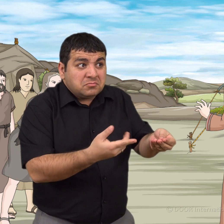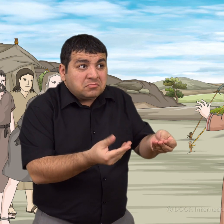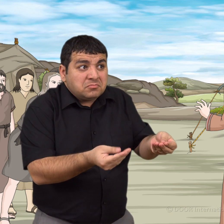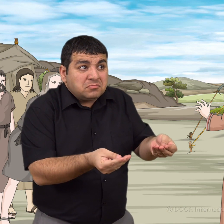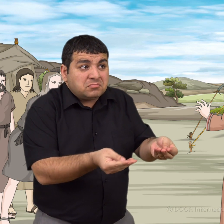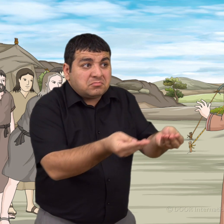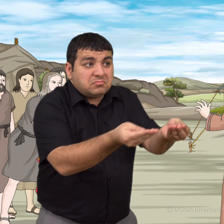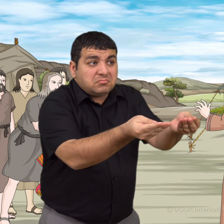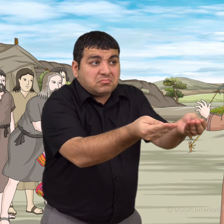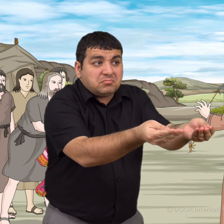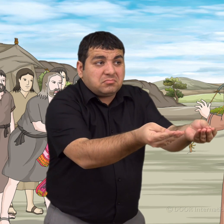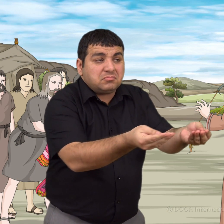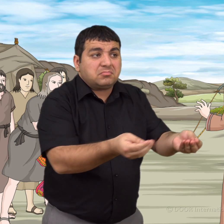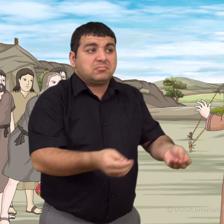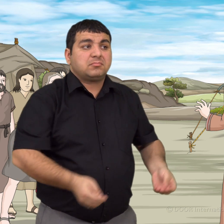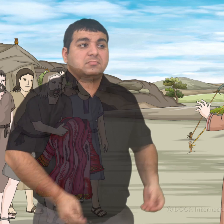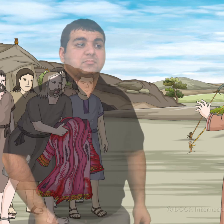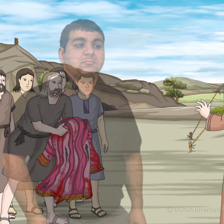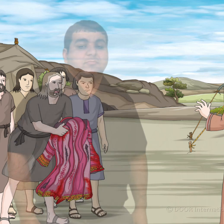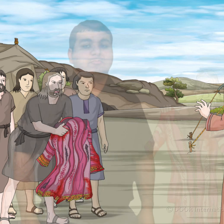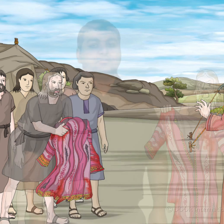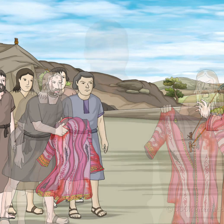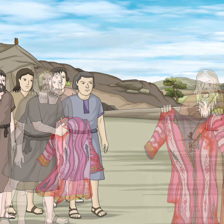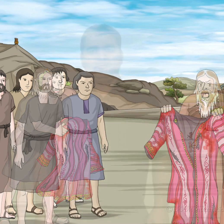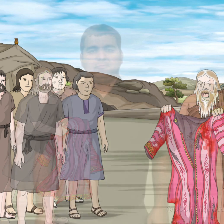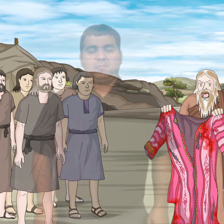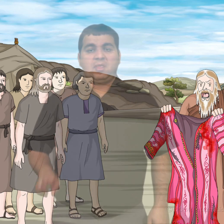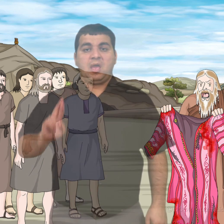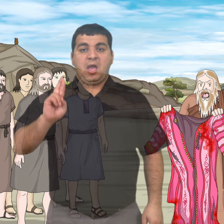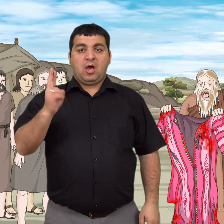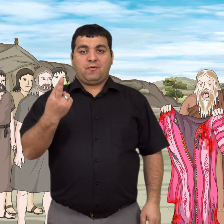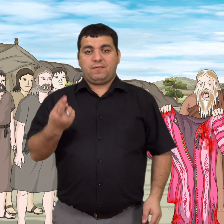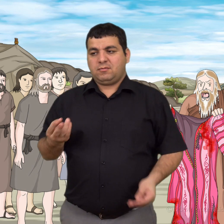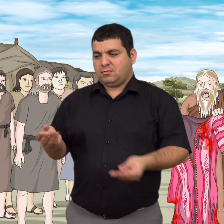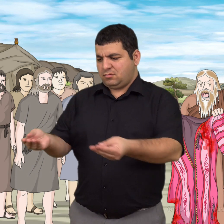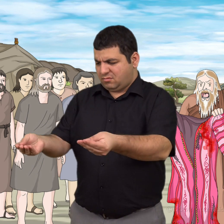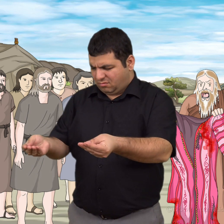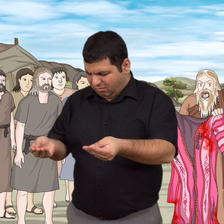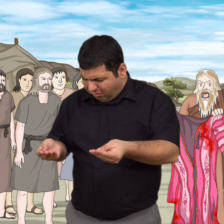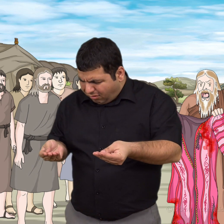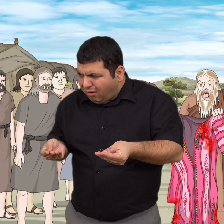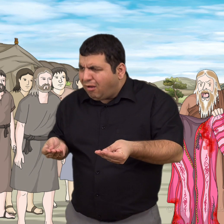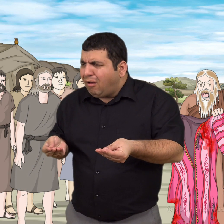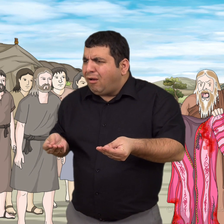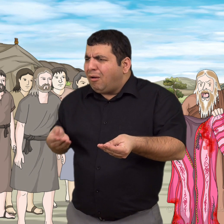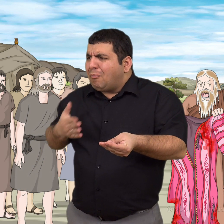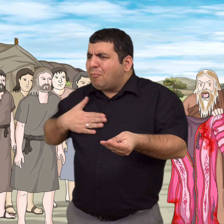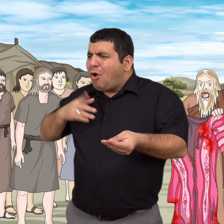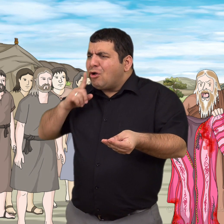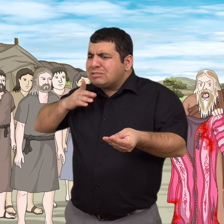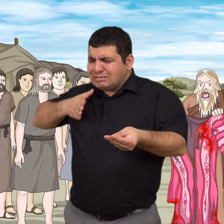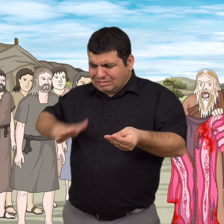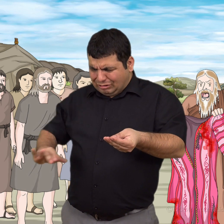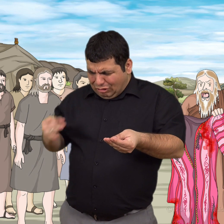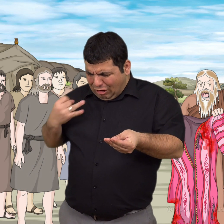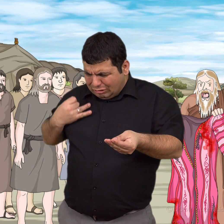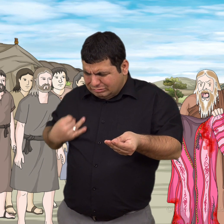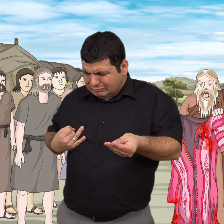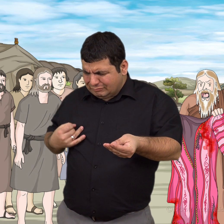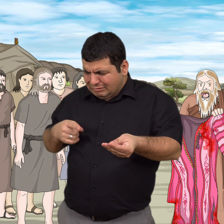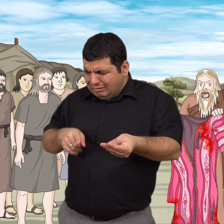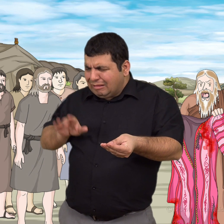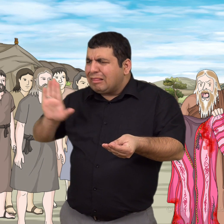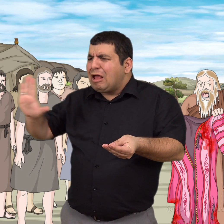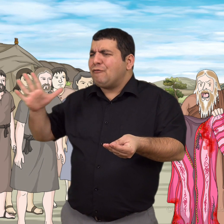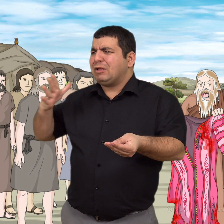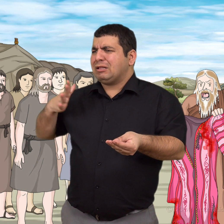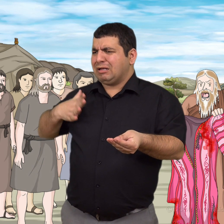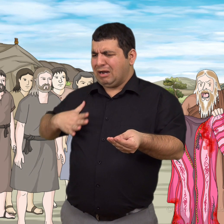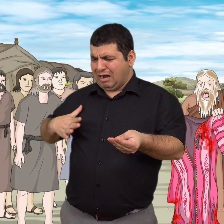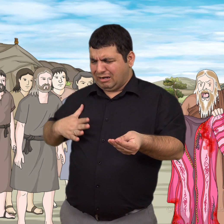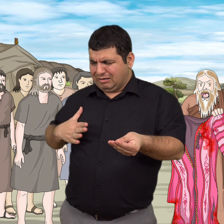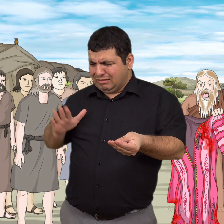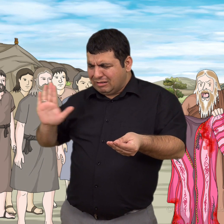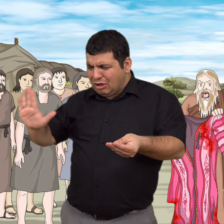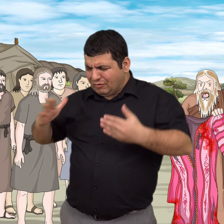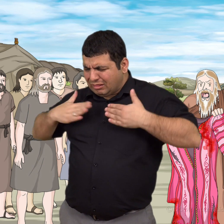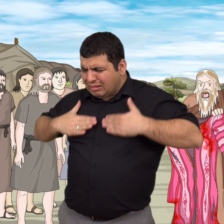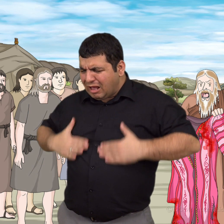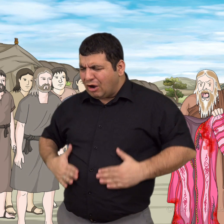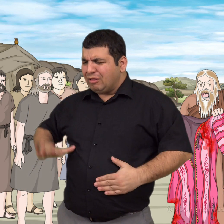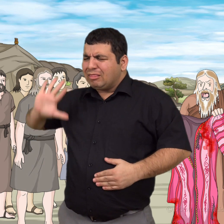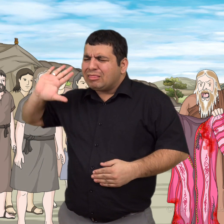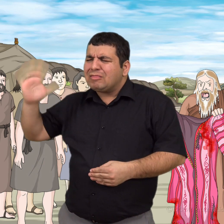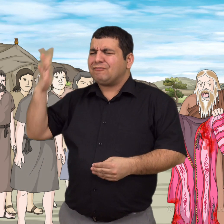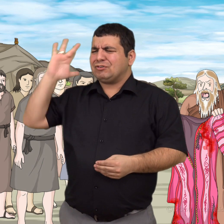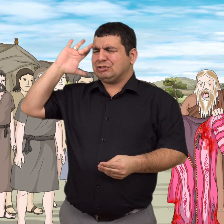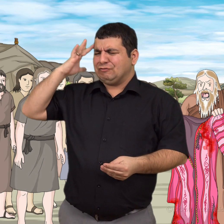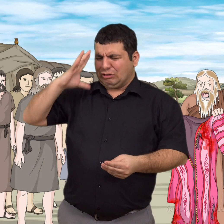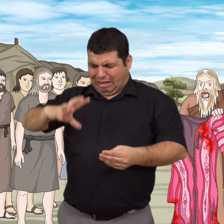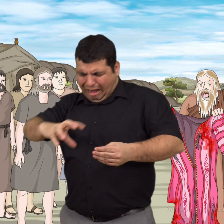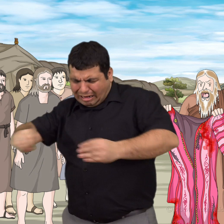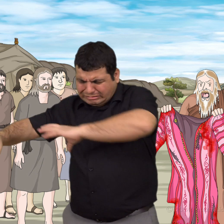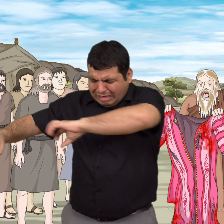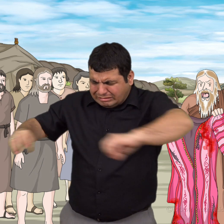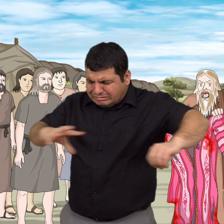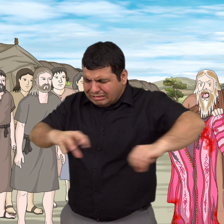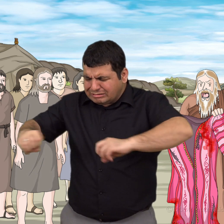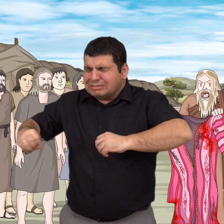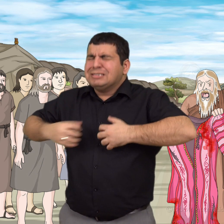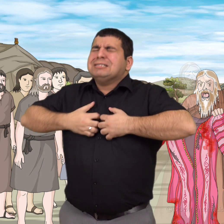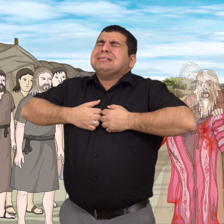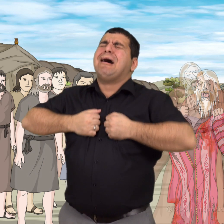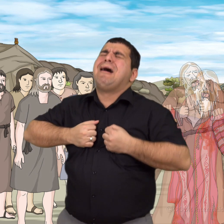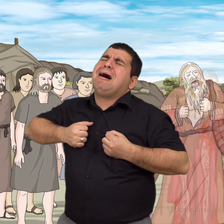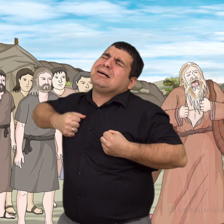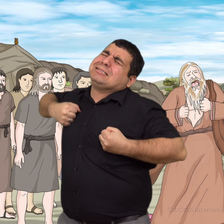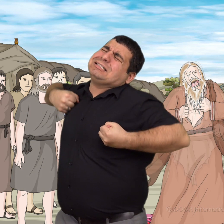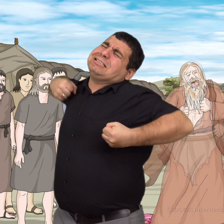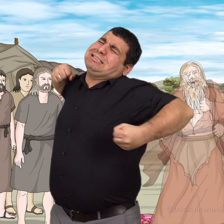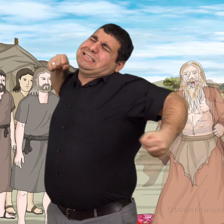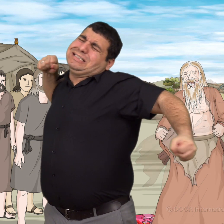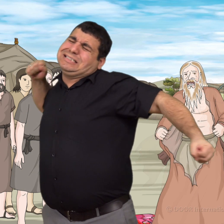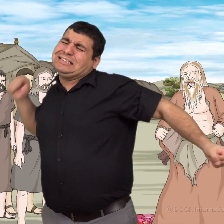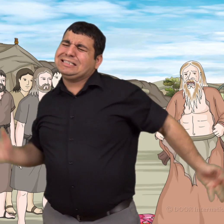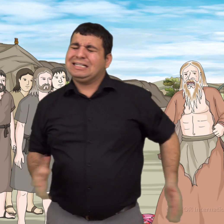His father recognized it and said, “It is my son’s robe! A vicious animal has devoured him. Joseph has surely been torn to pieces!”